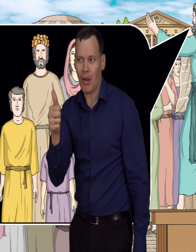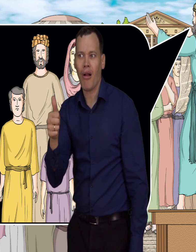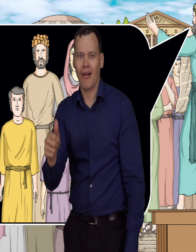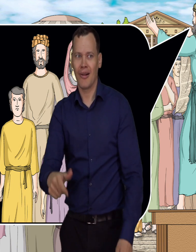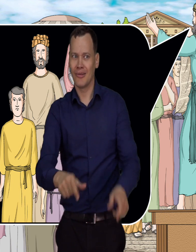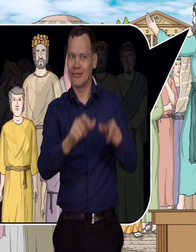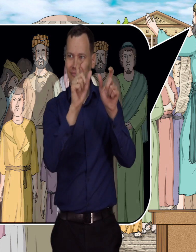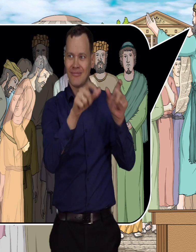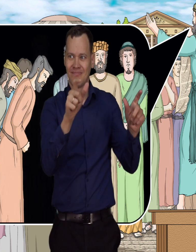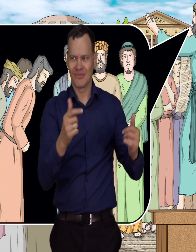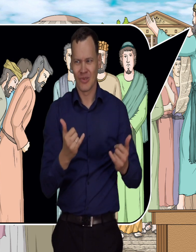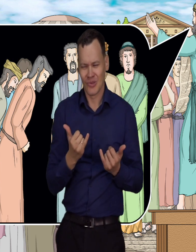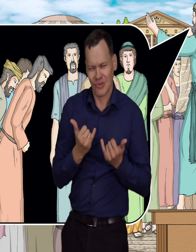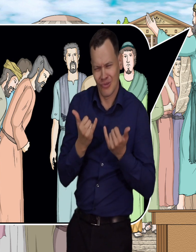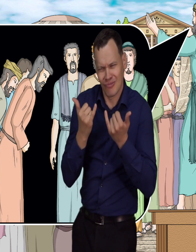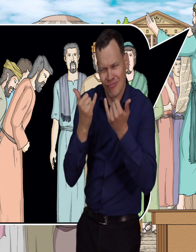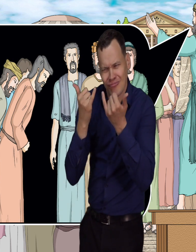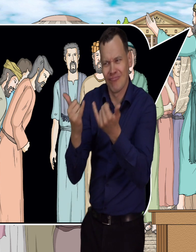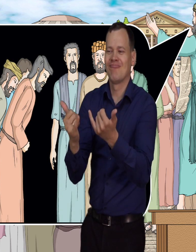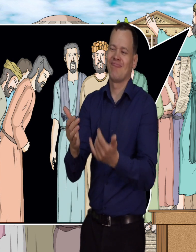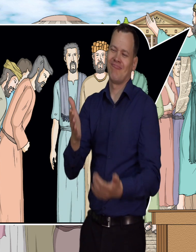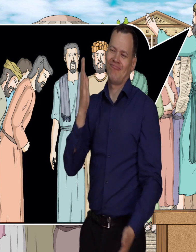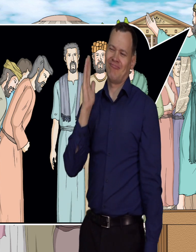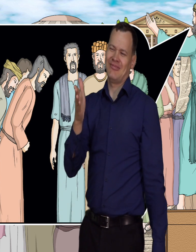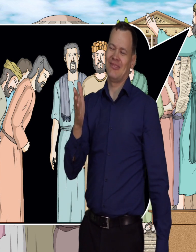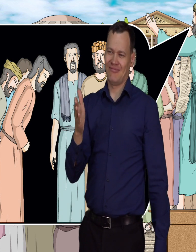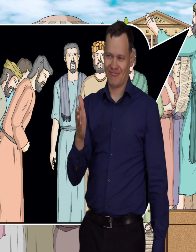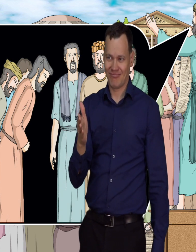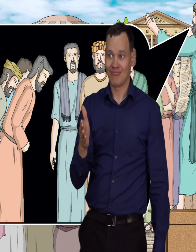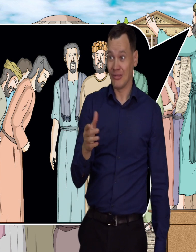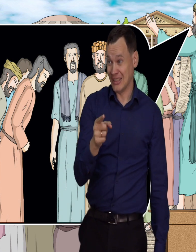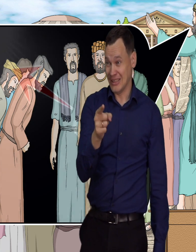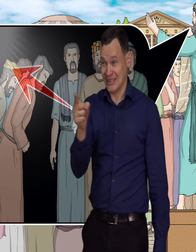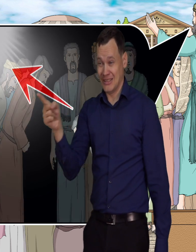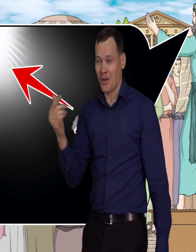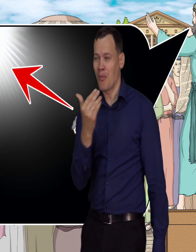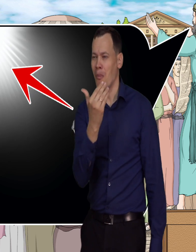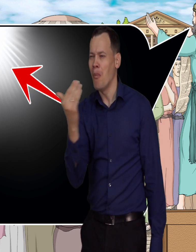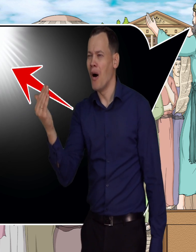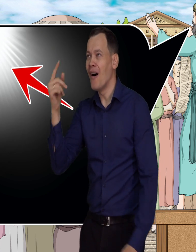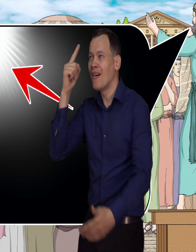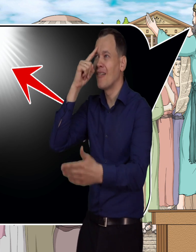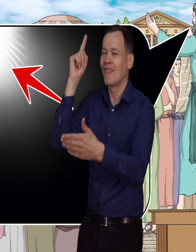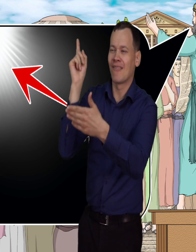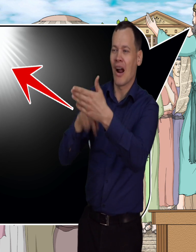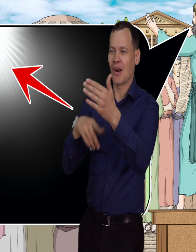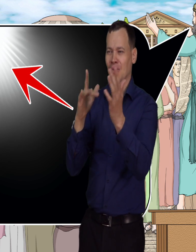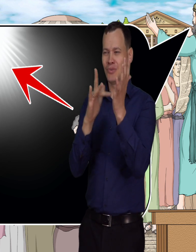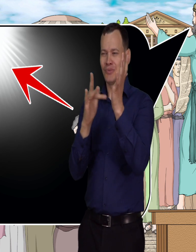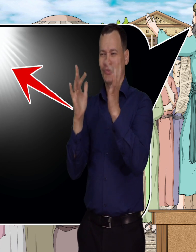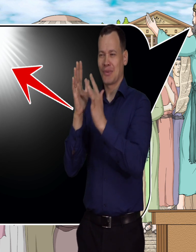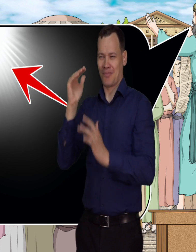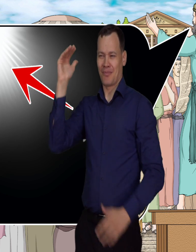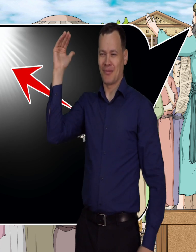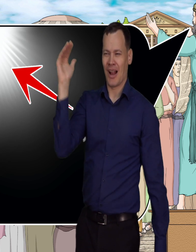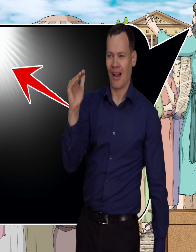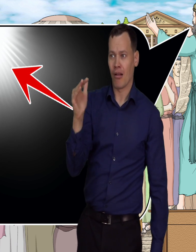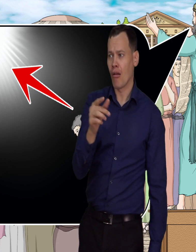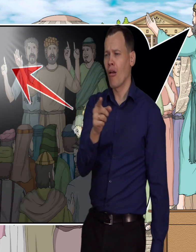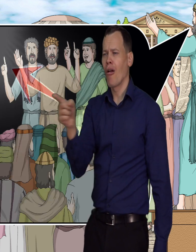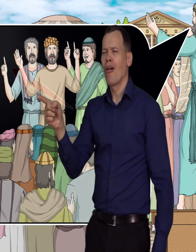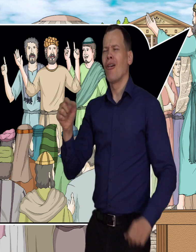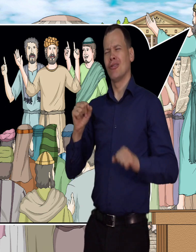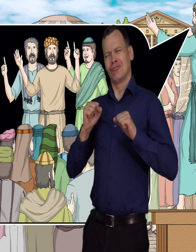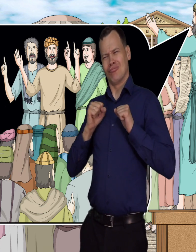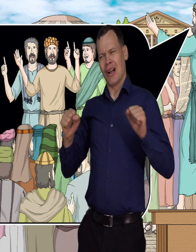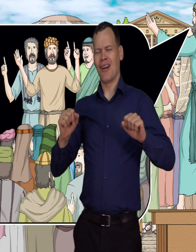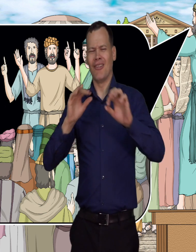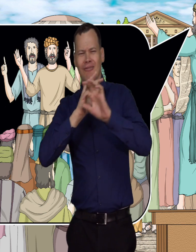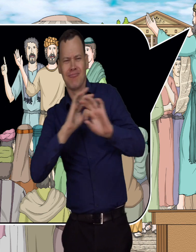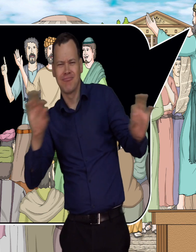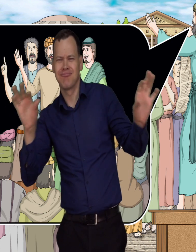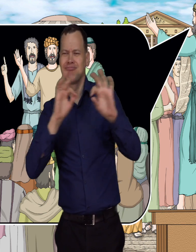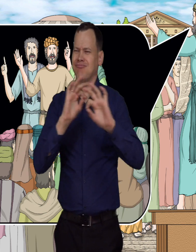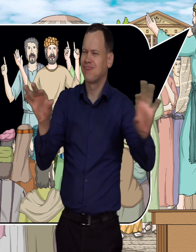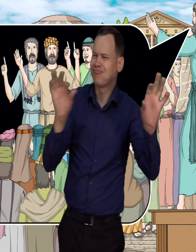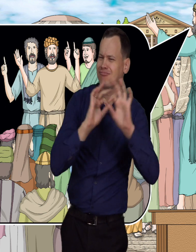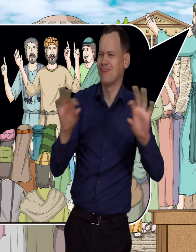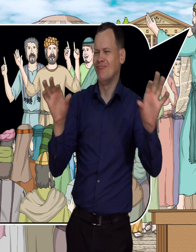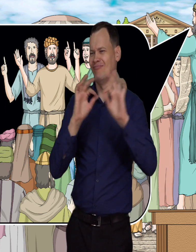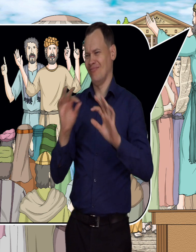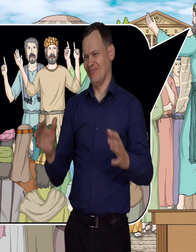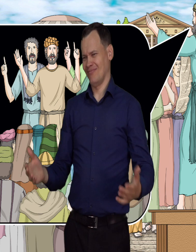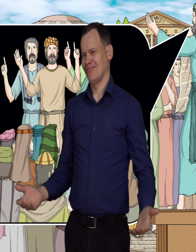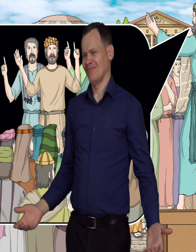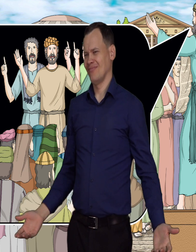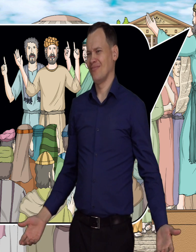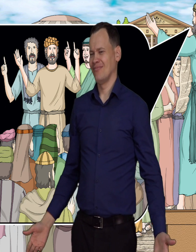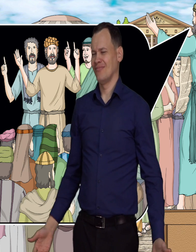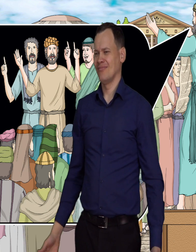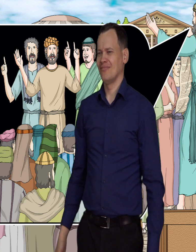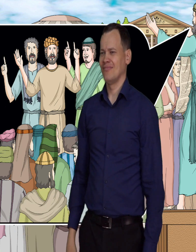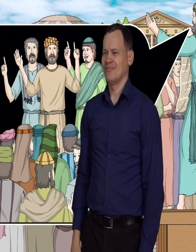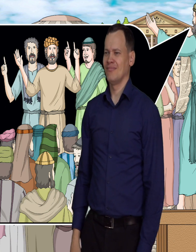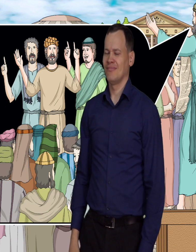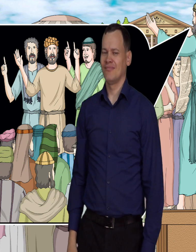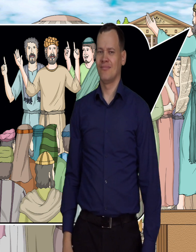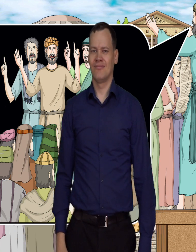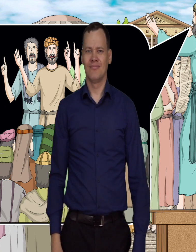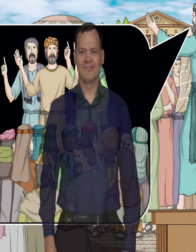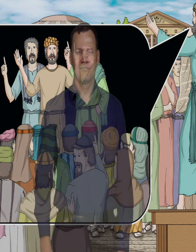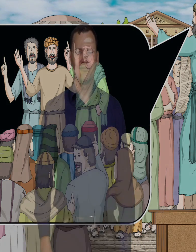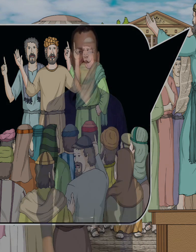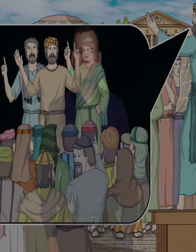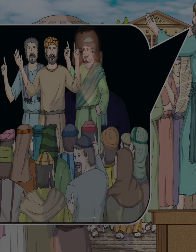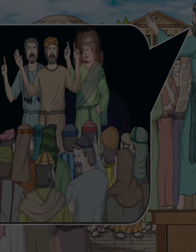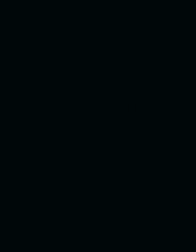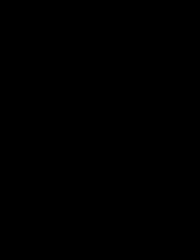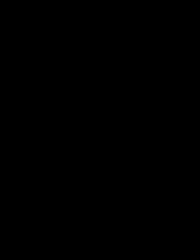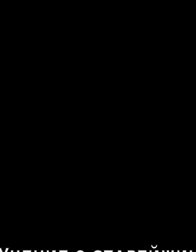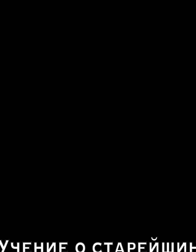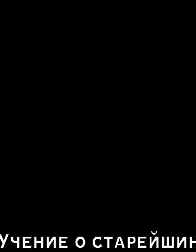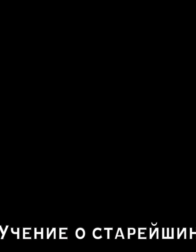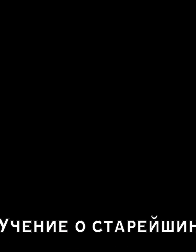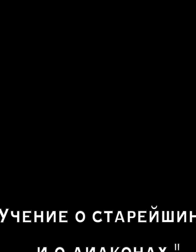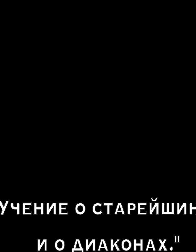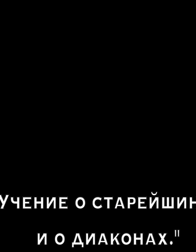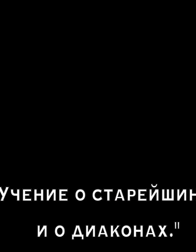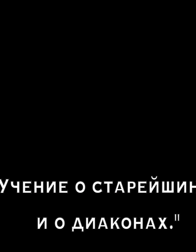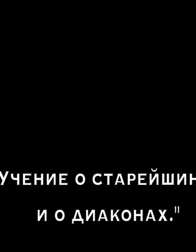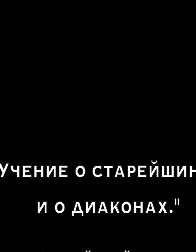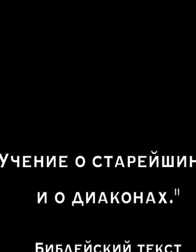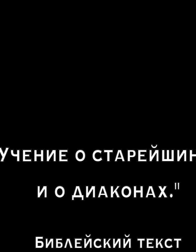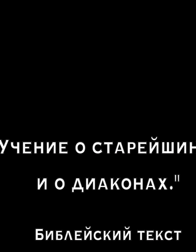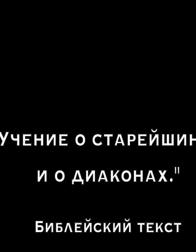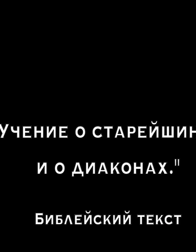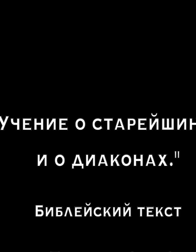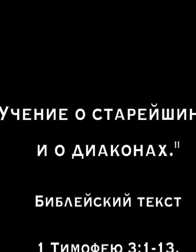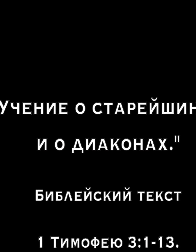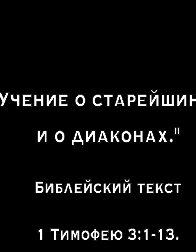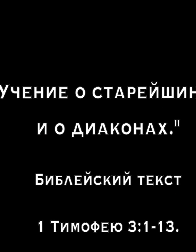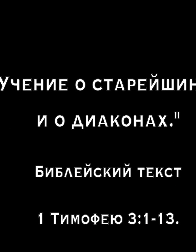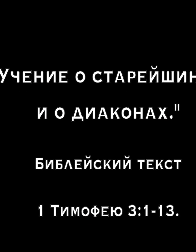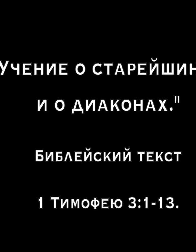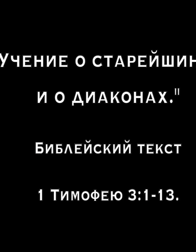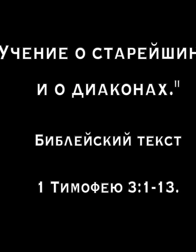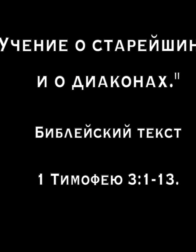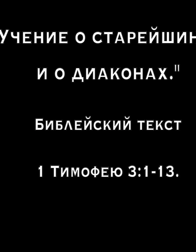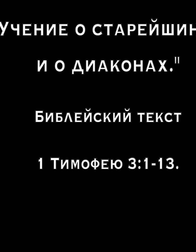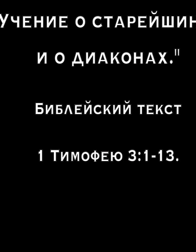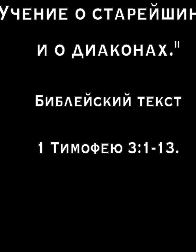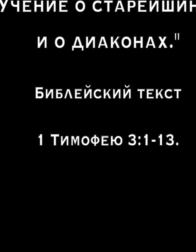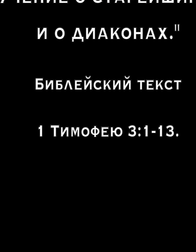For those who have served well as deacons acquire for themselves a high standing and great confidence in the faith that is in Christ Jesus.